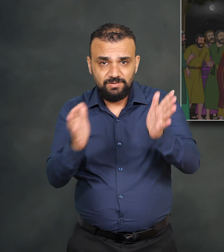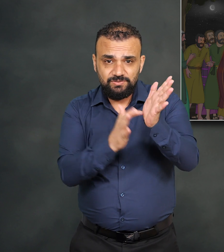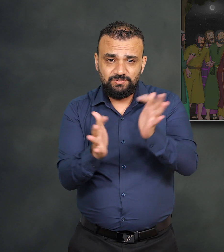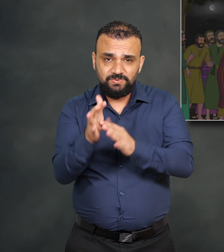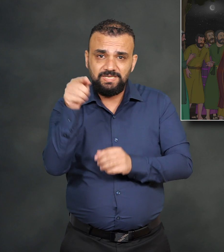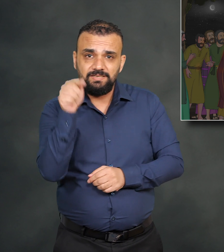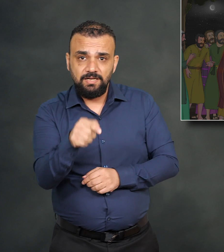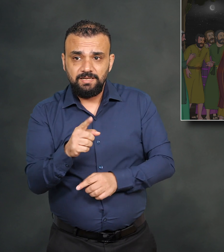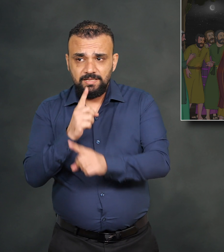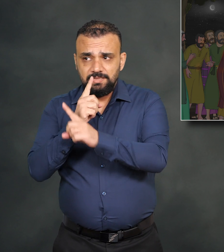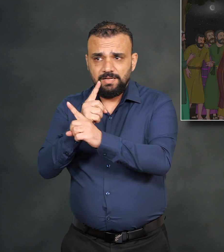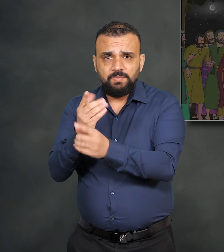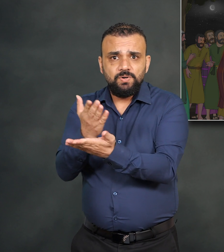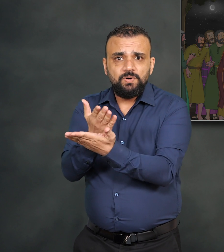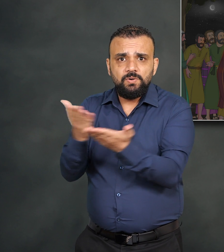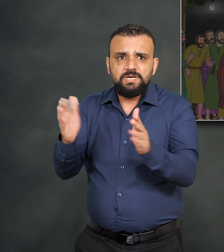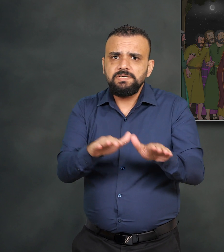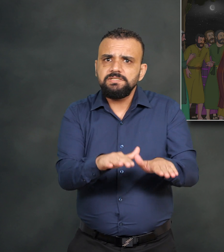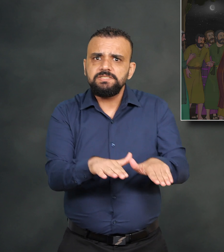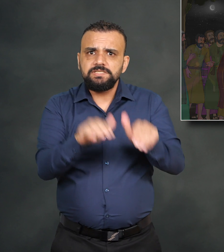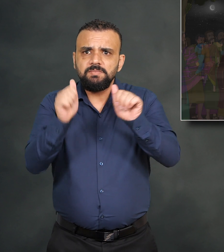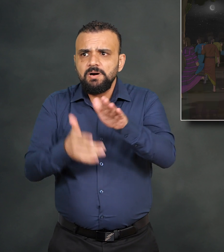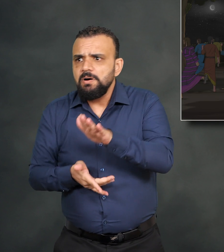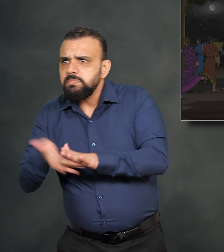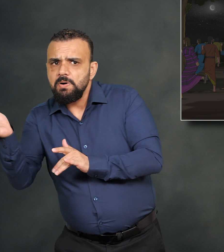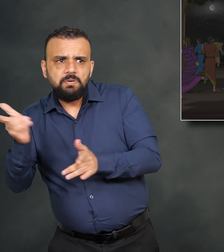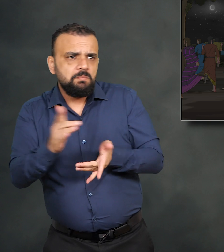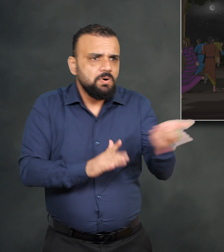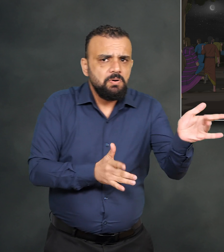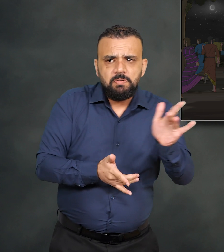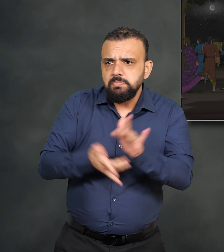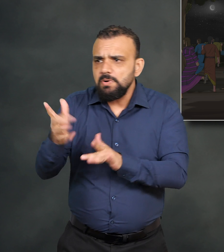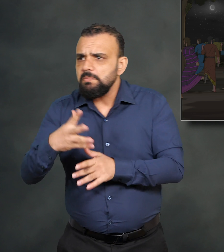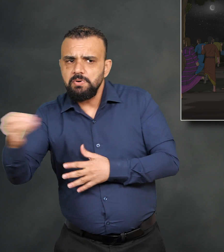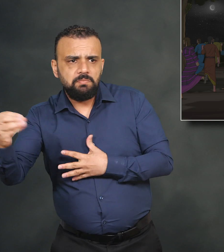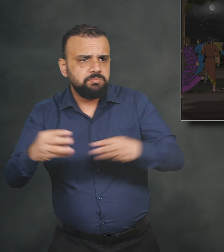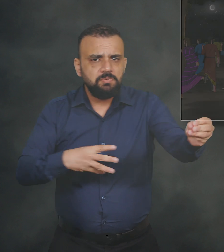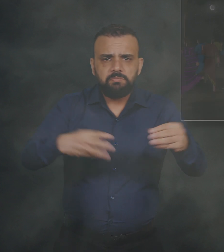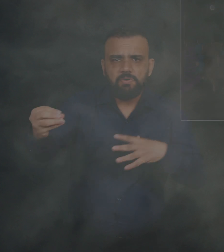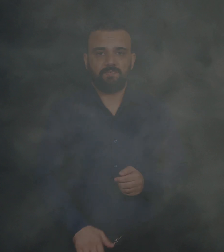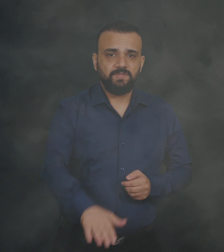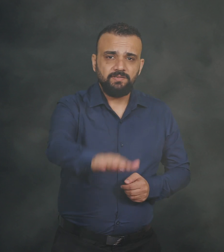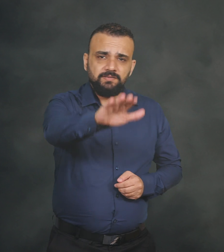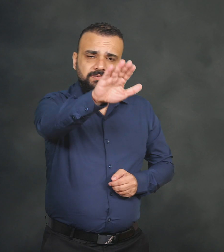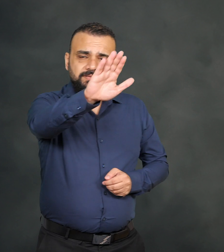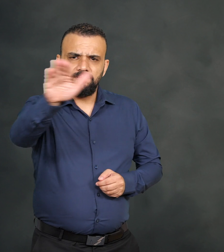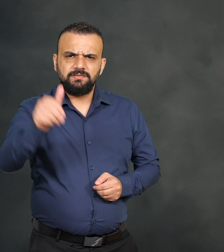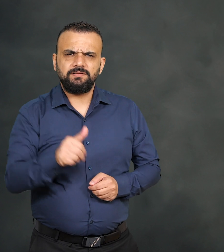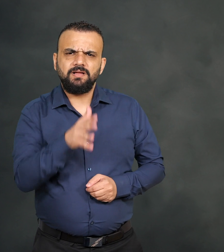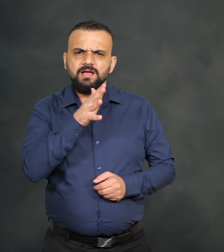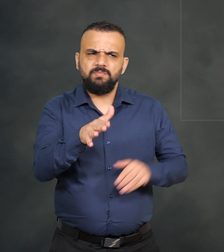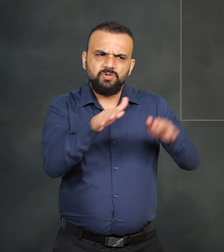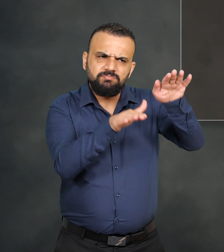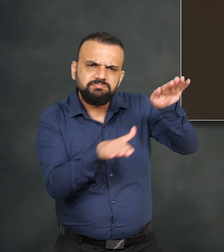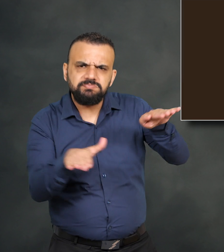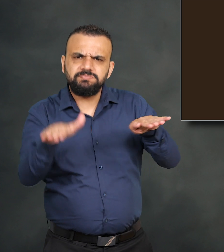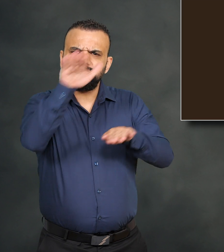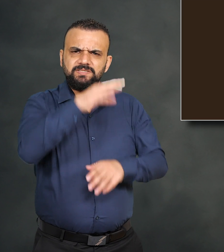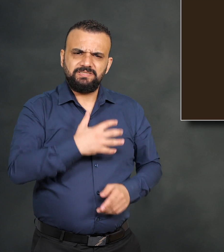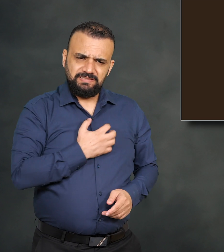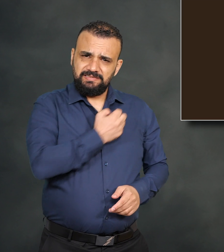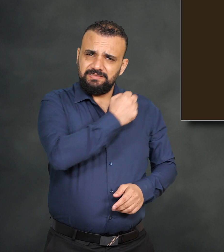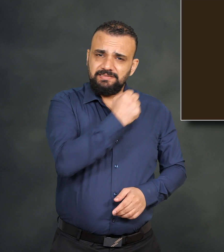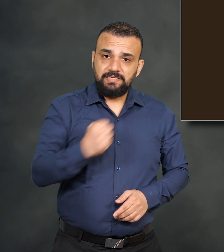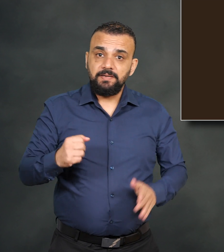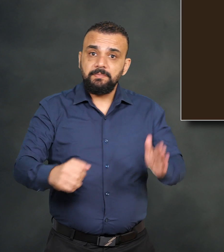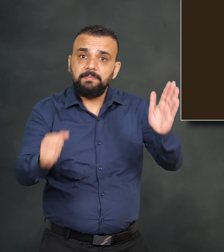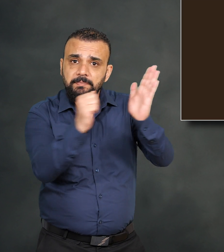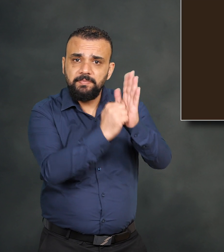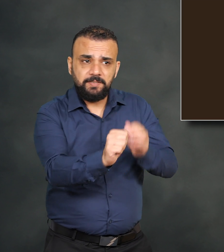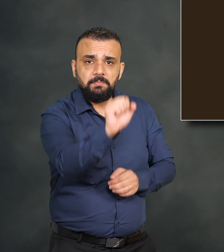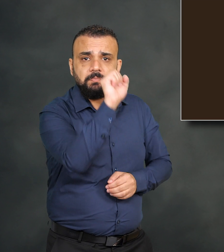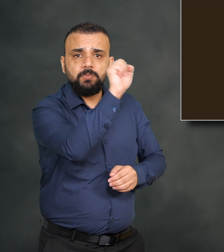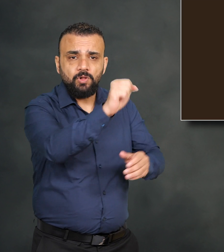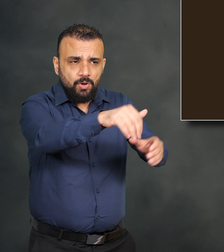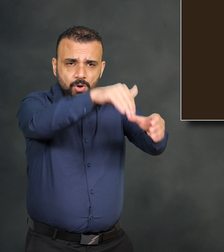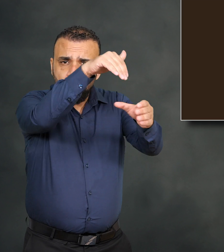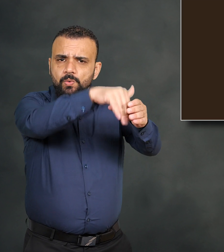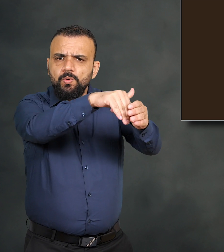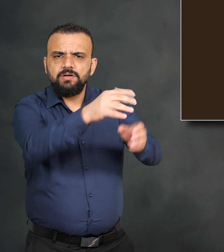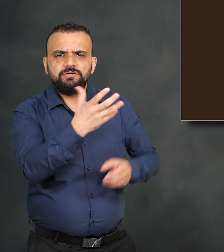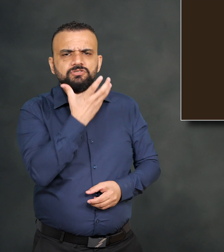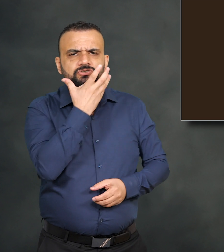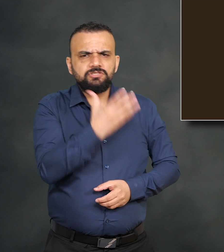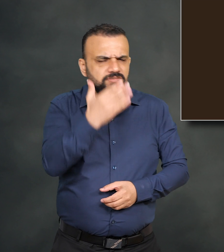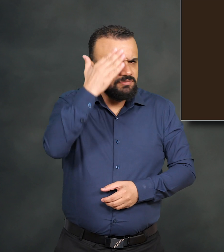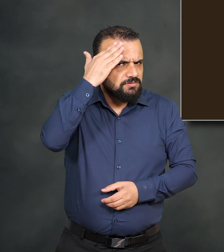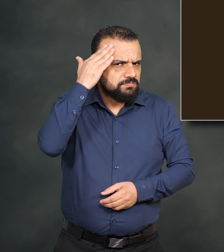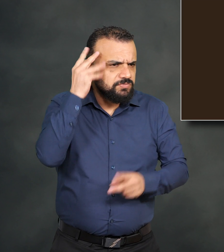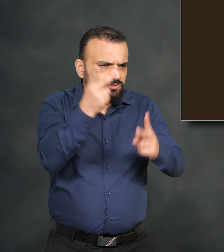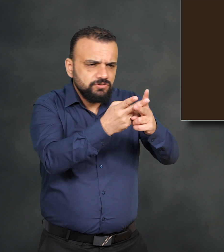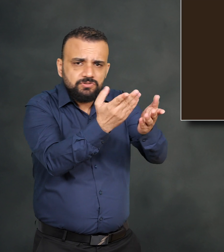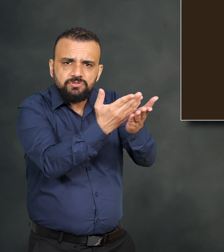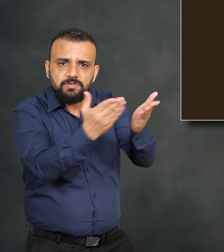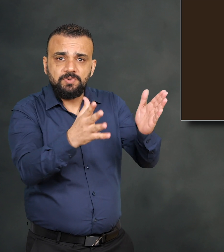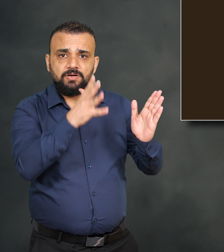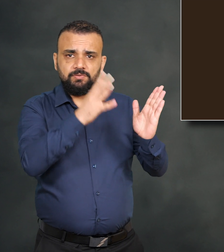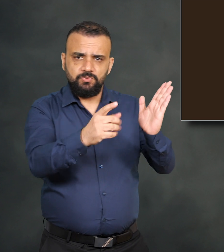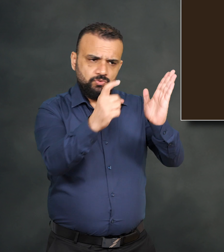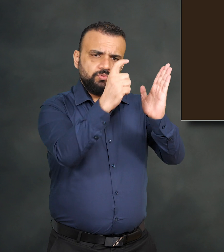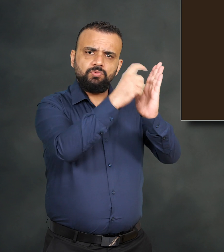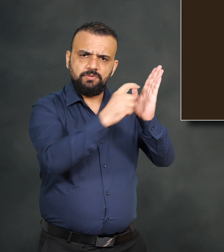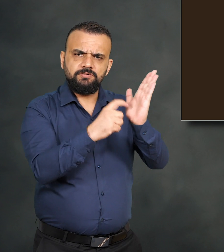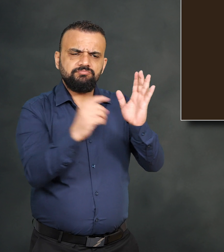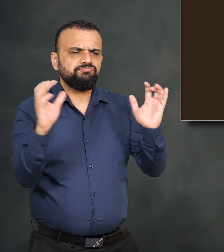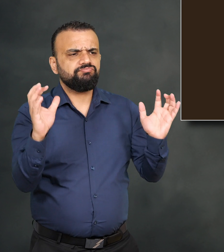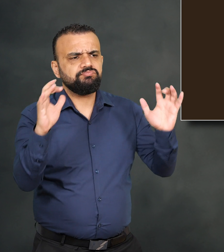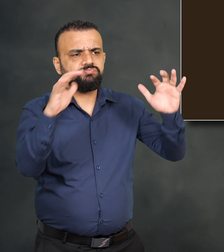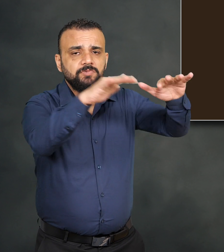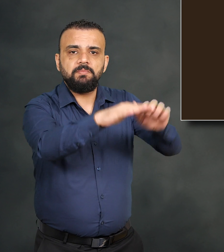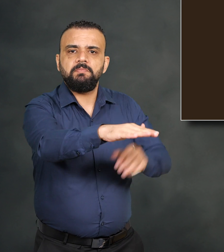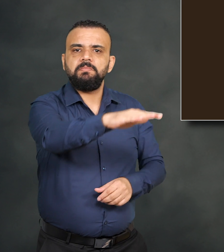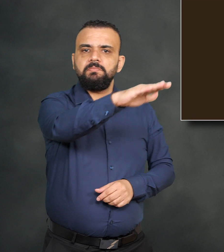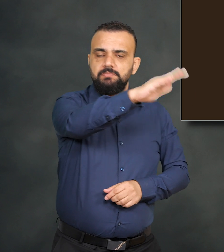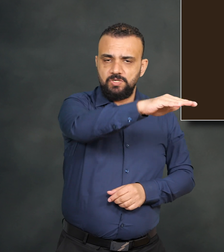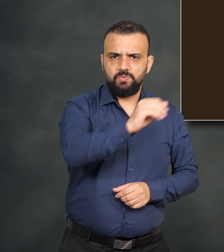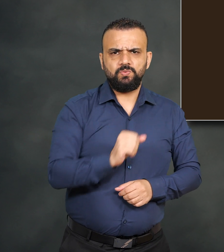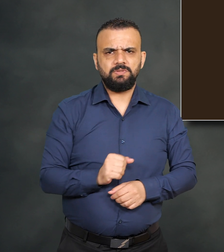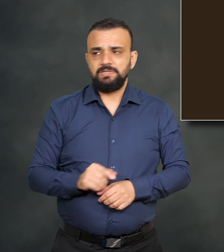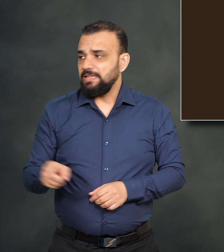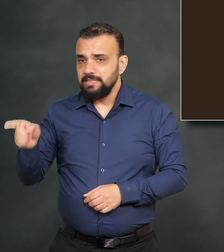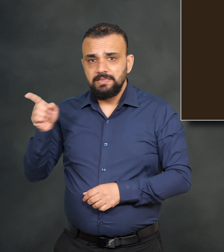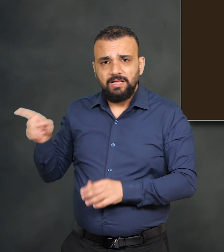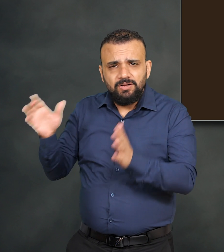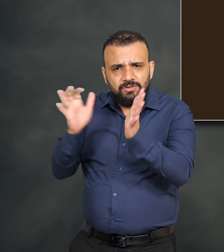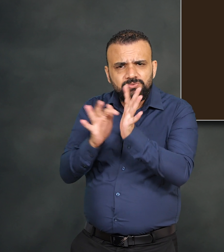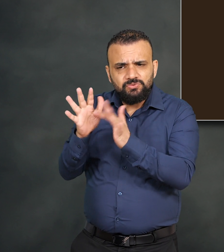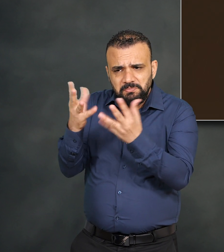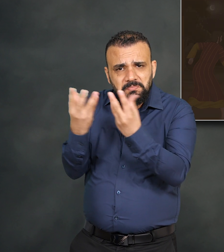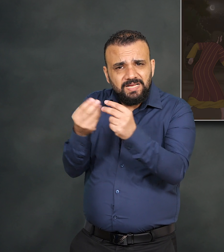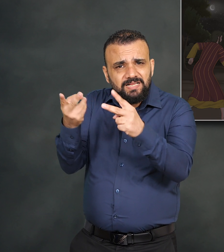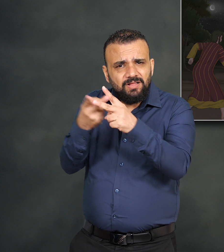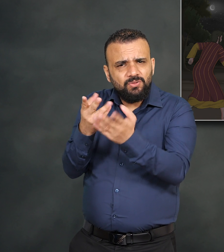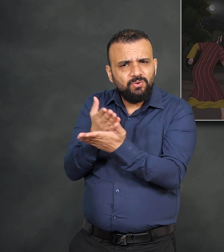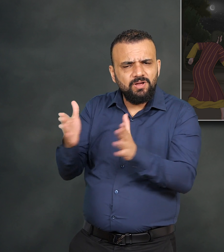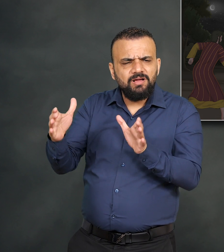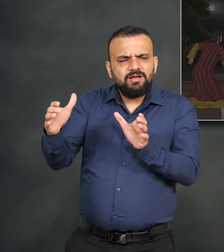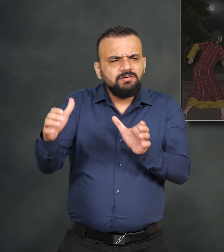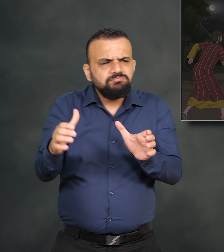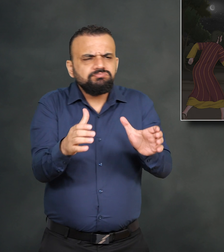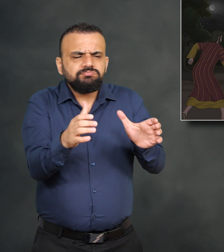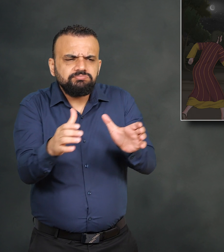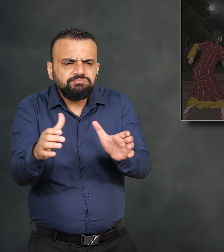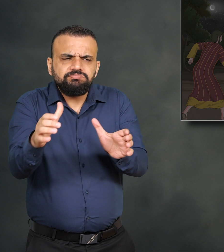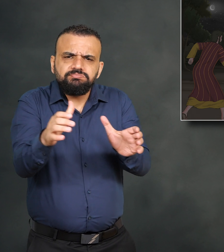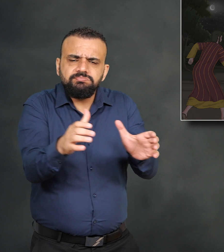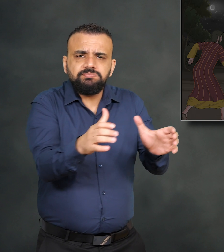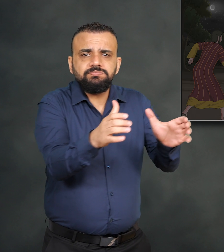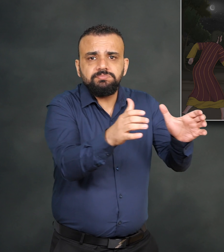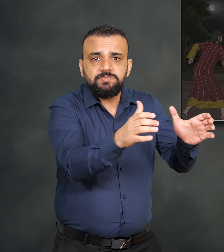Then all the disciples deserted Him and fled. Those who had arrested Jesus led Him away to the house of Caiaphas the high priest, where the scribes and elders had gathered.